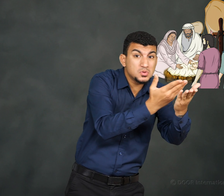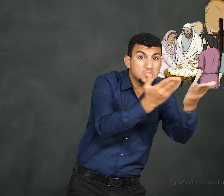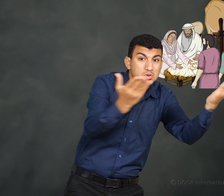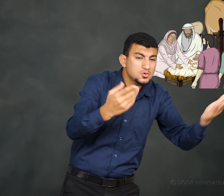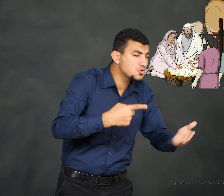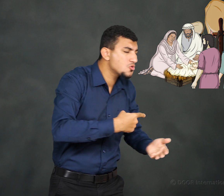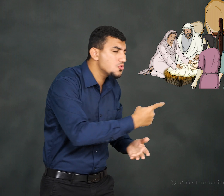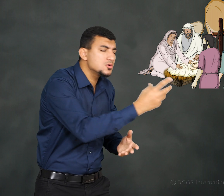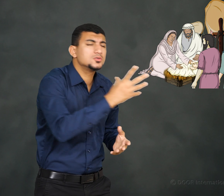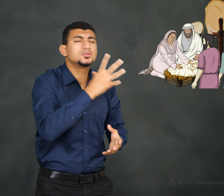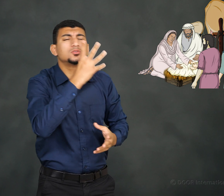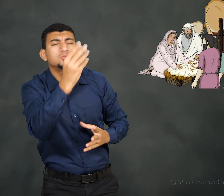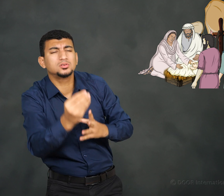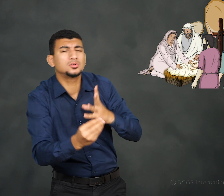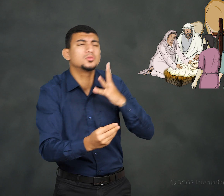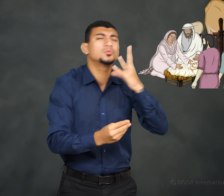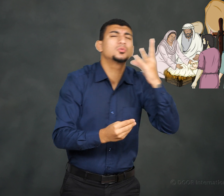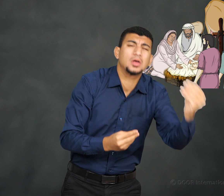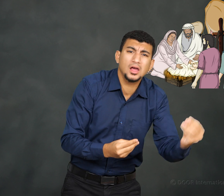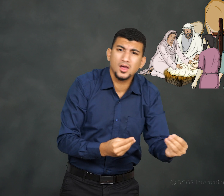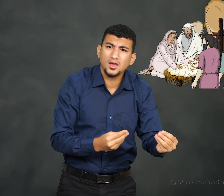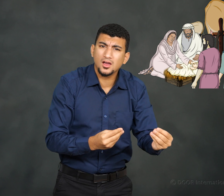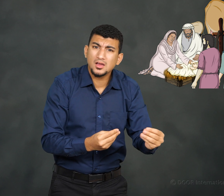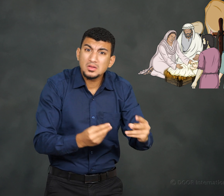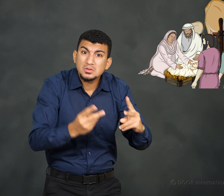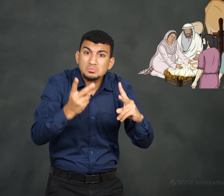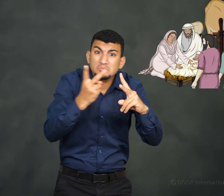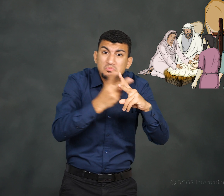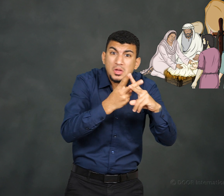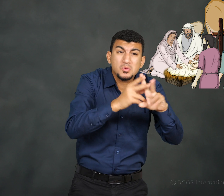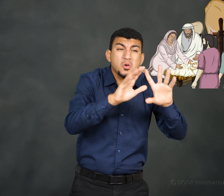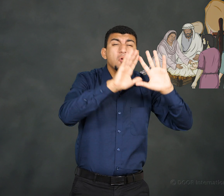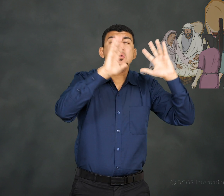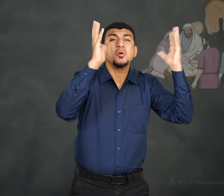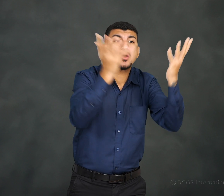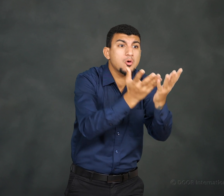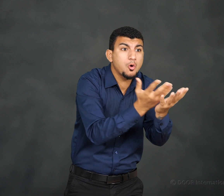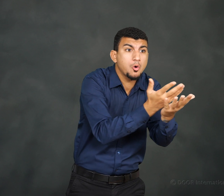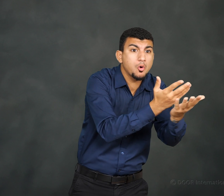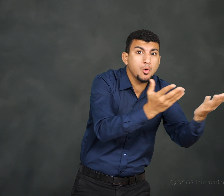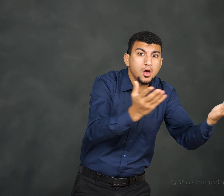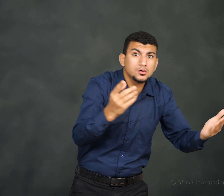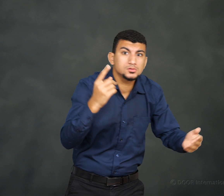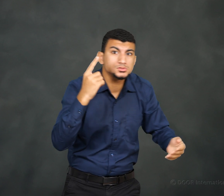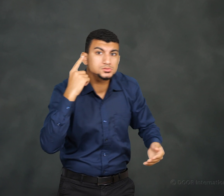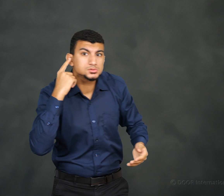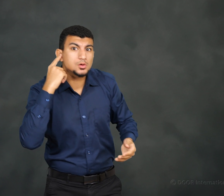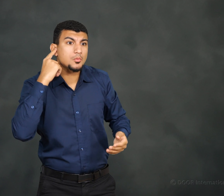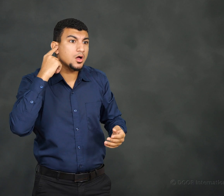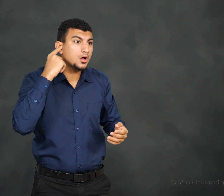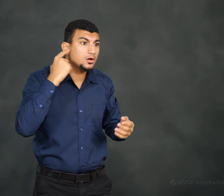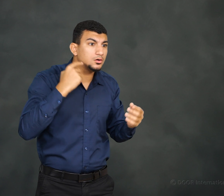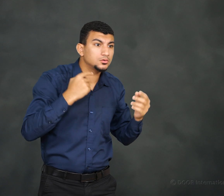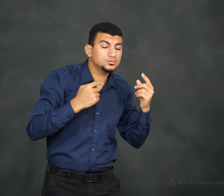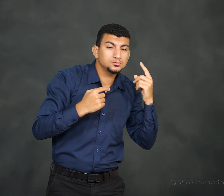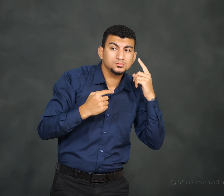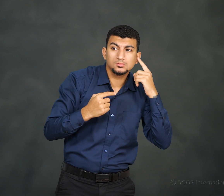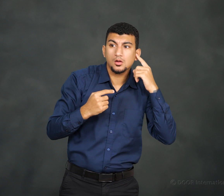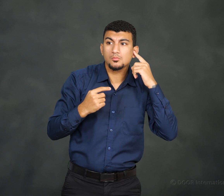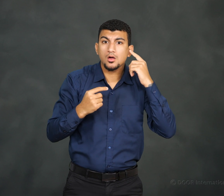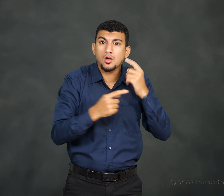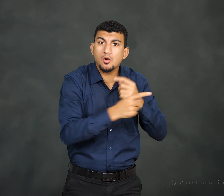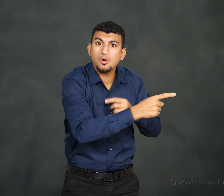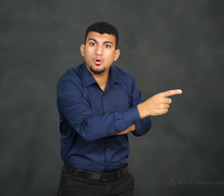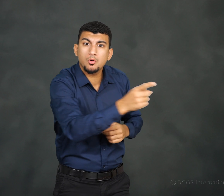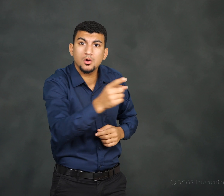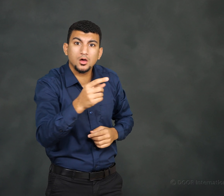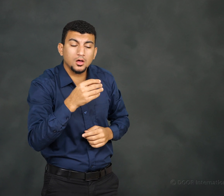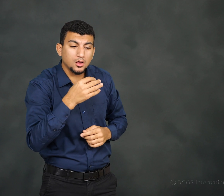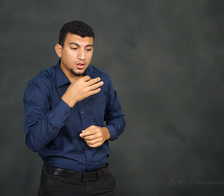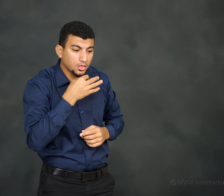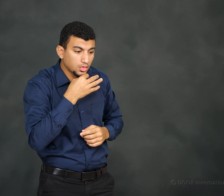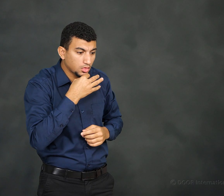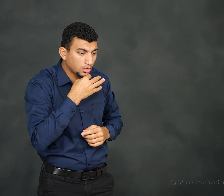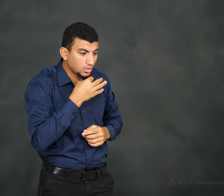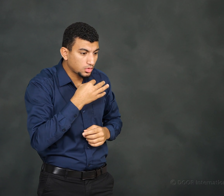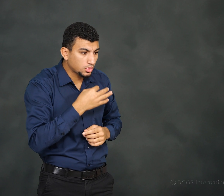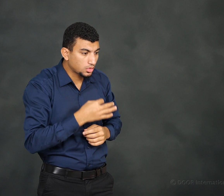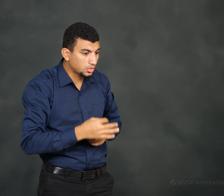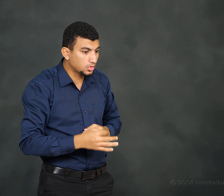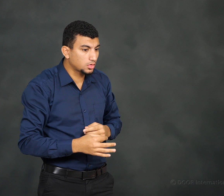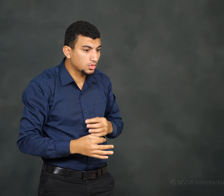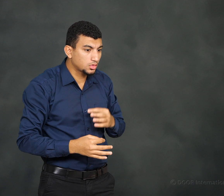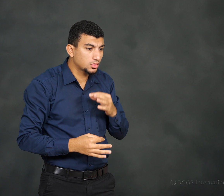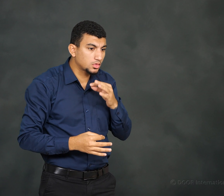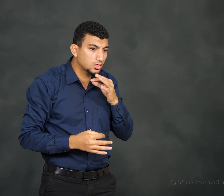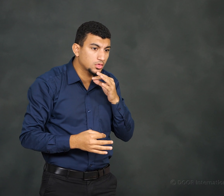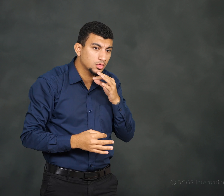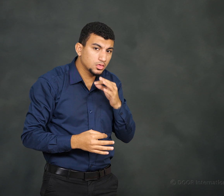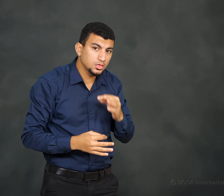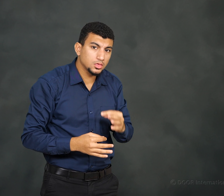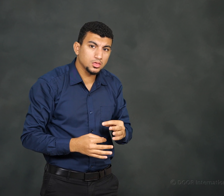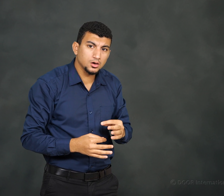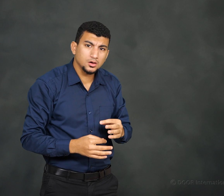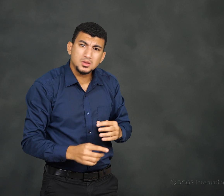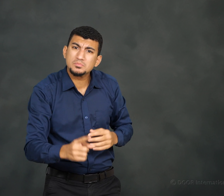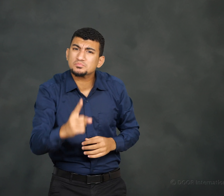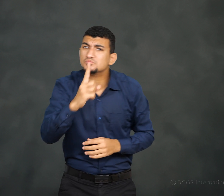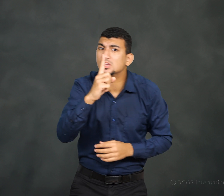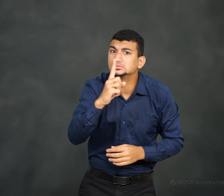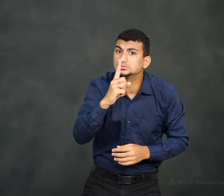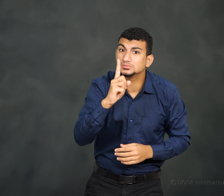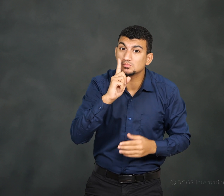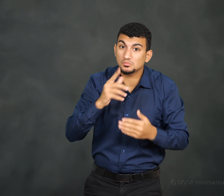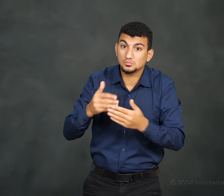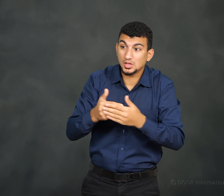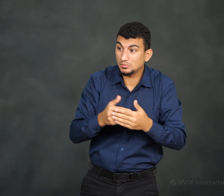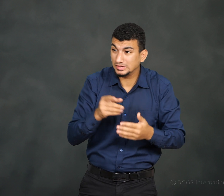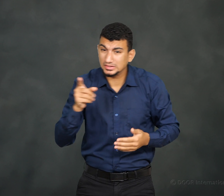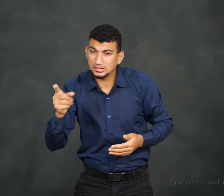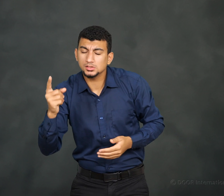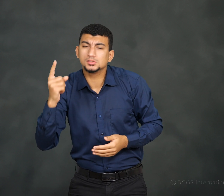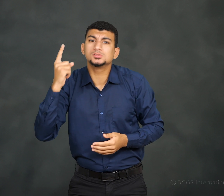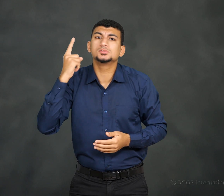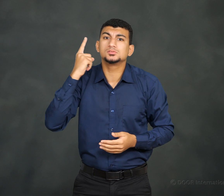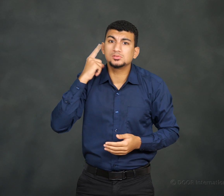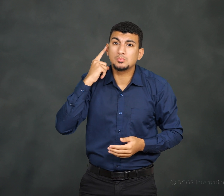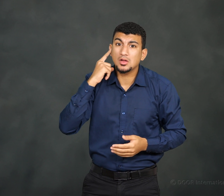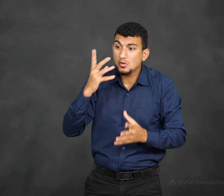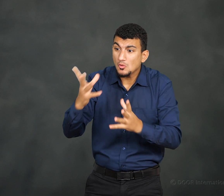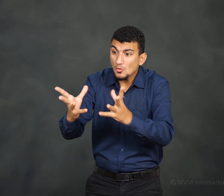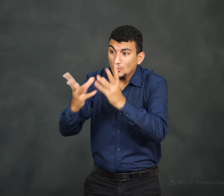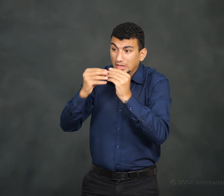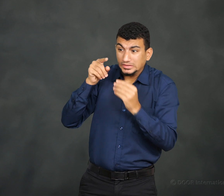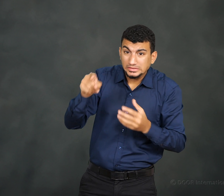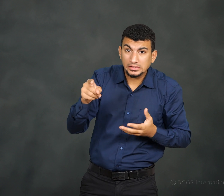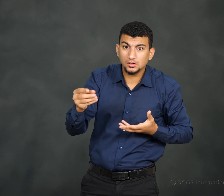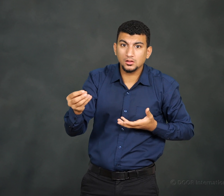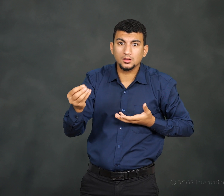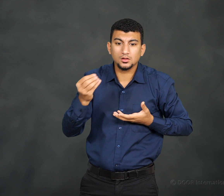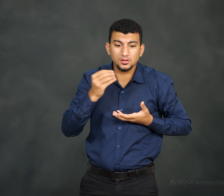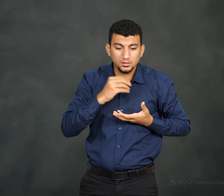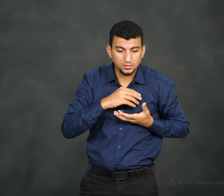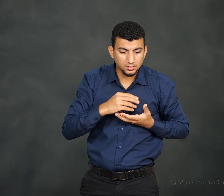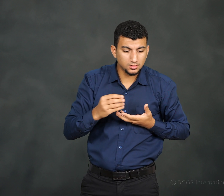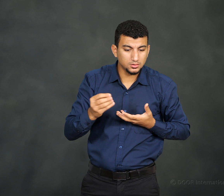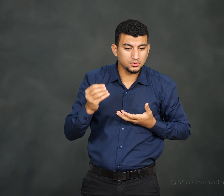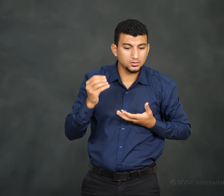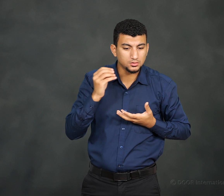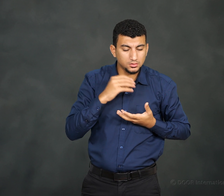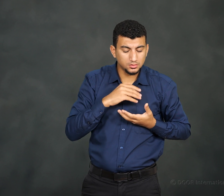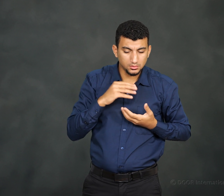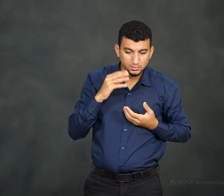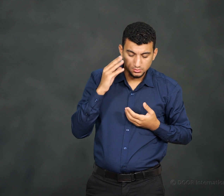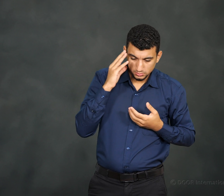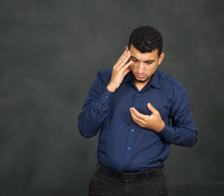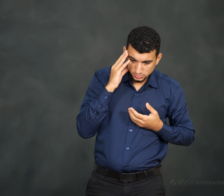And all who heard it were amazed at what the shepherds said to them.